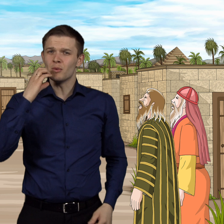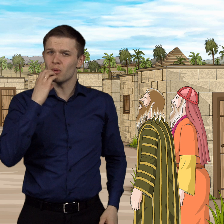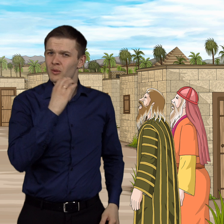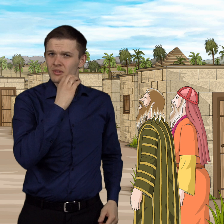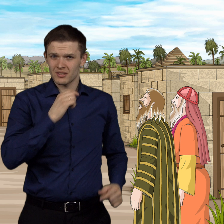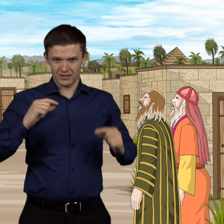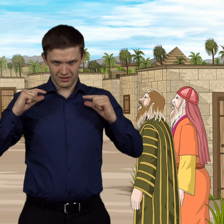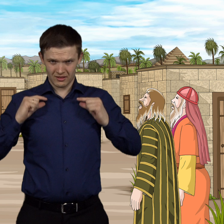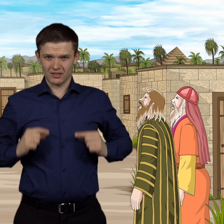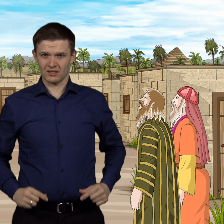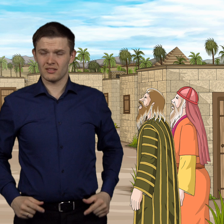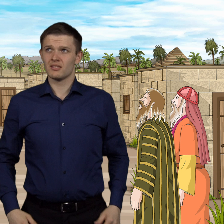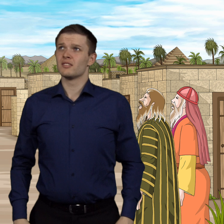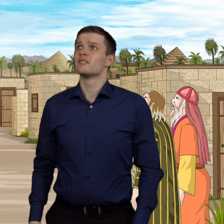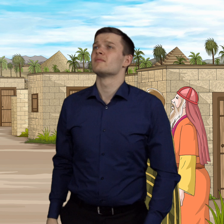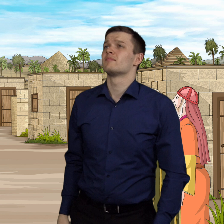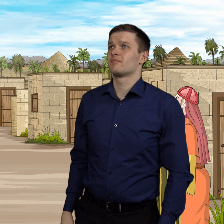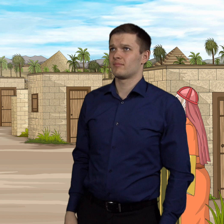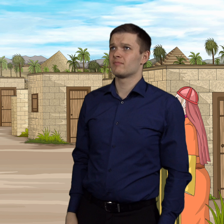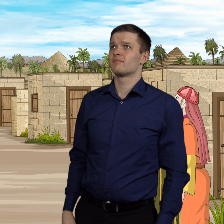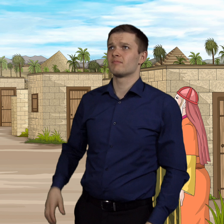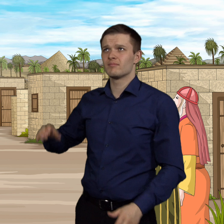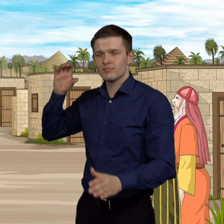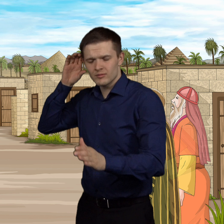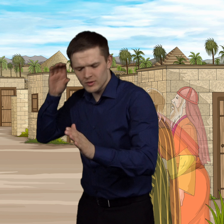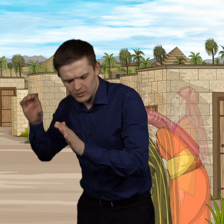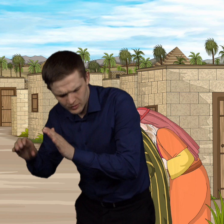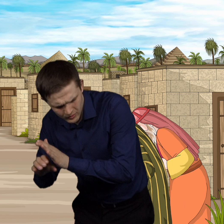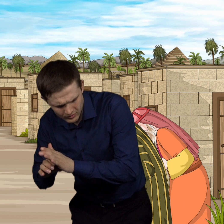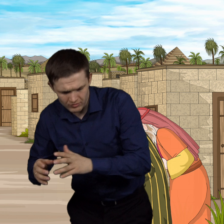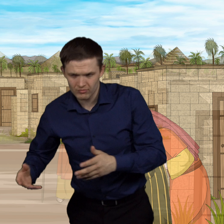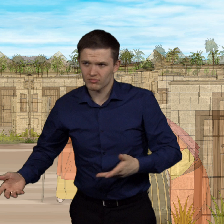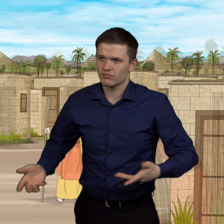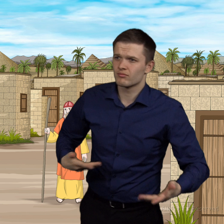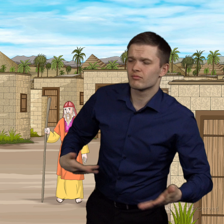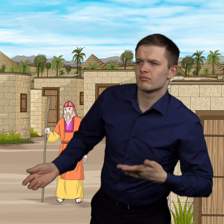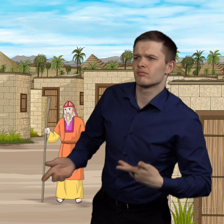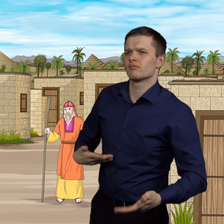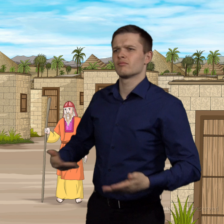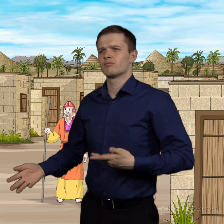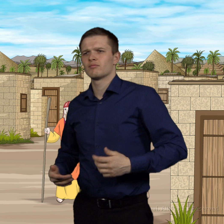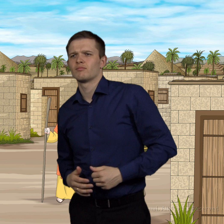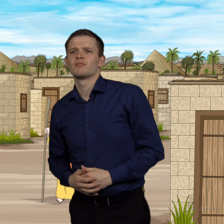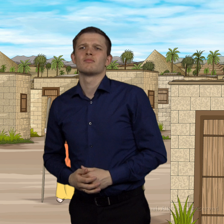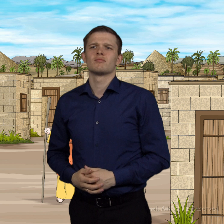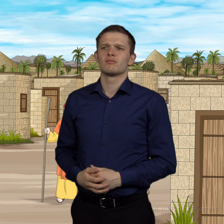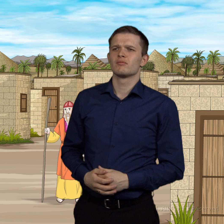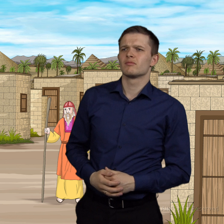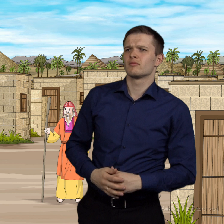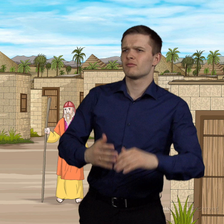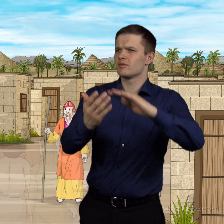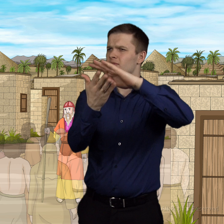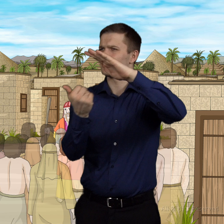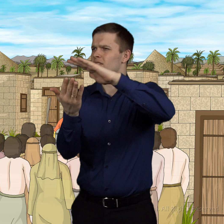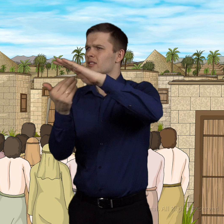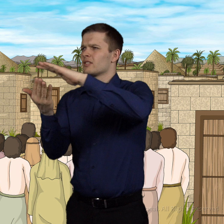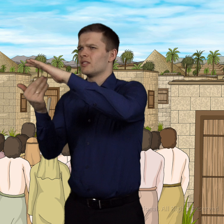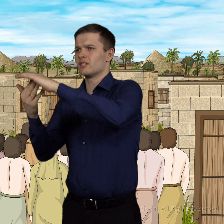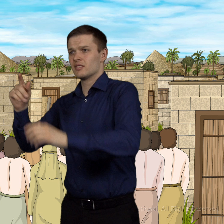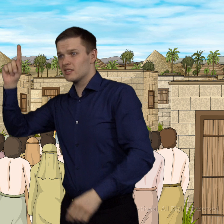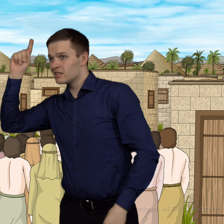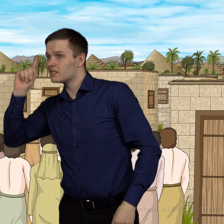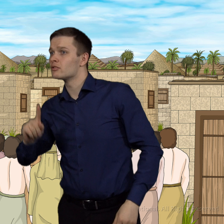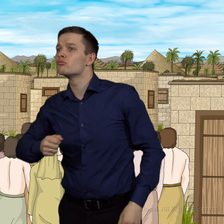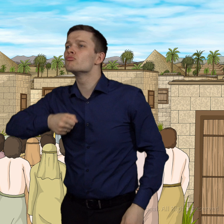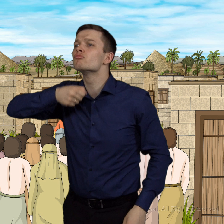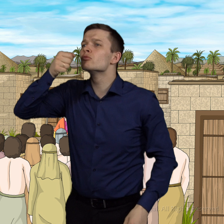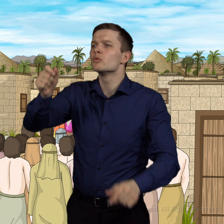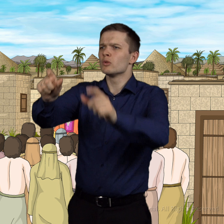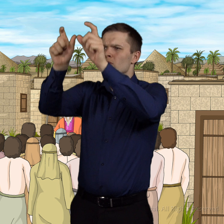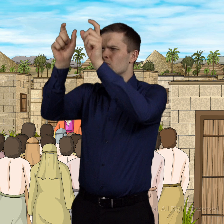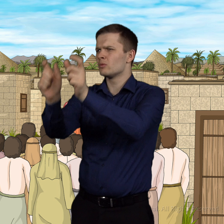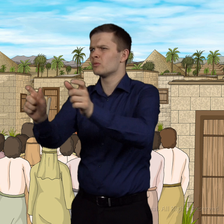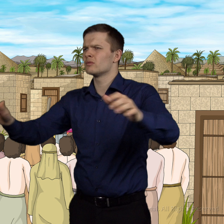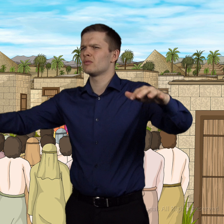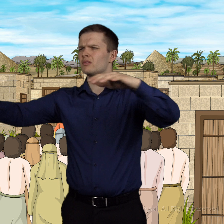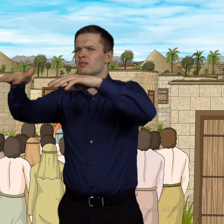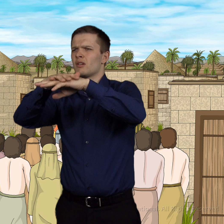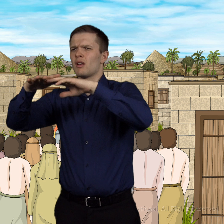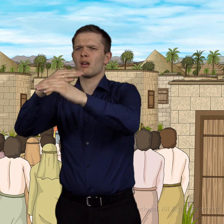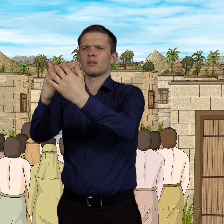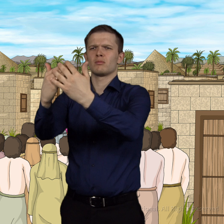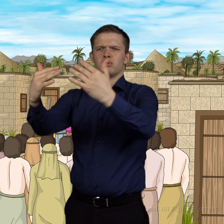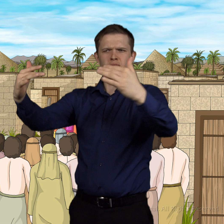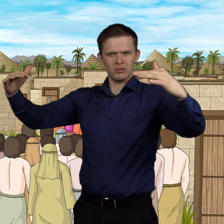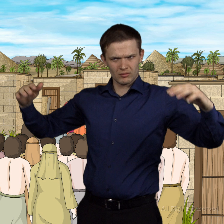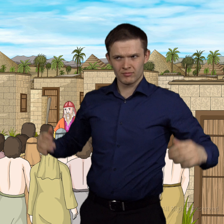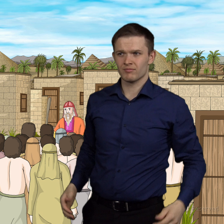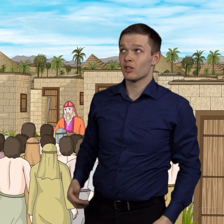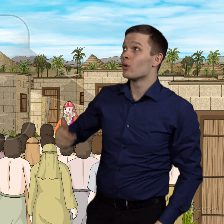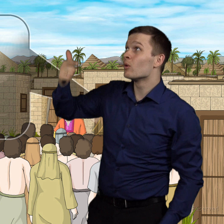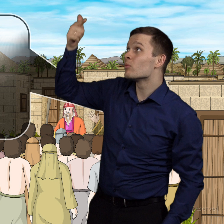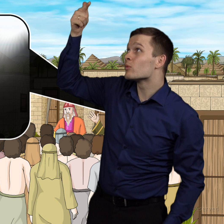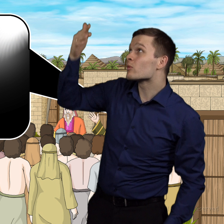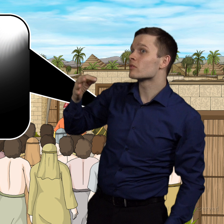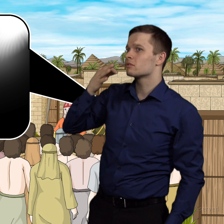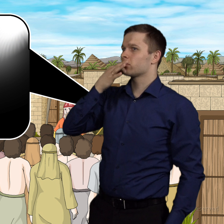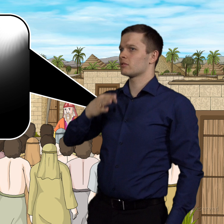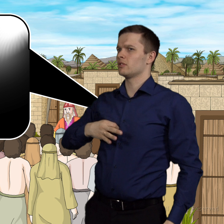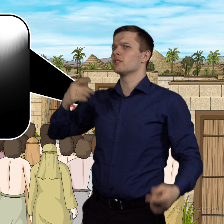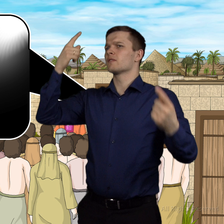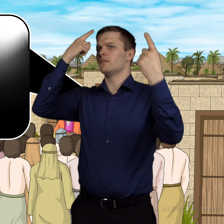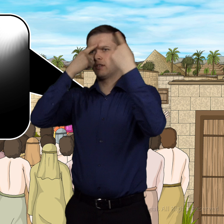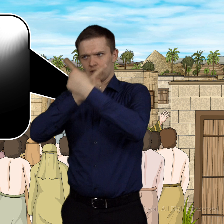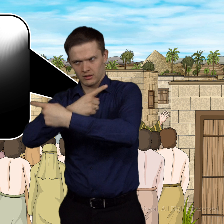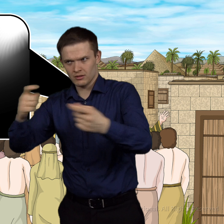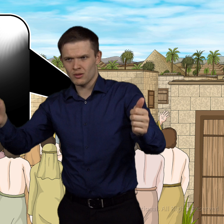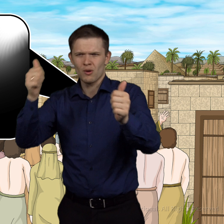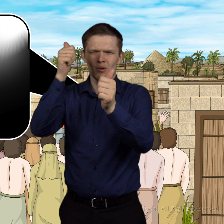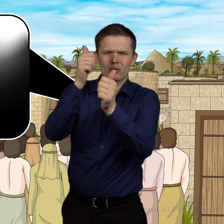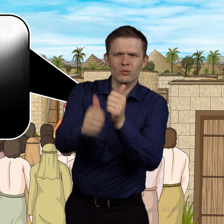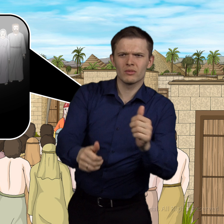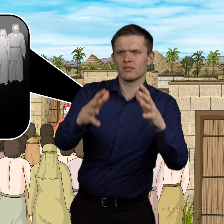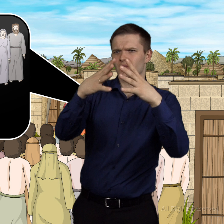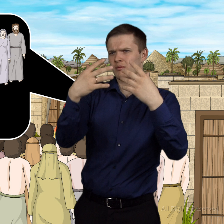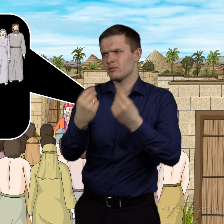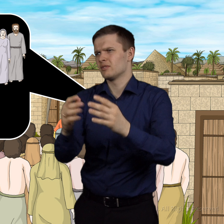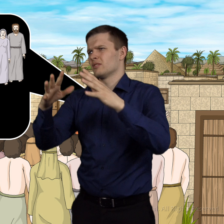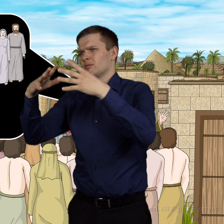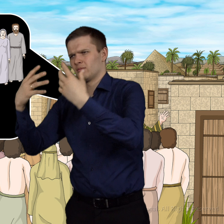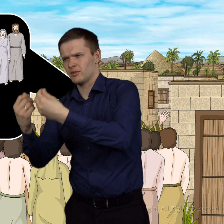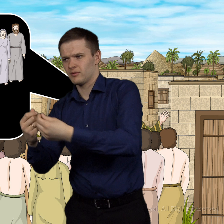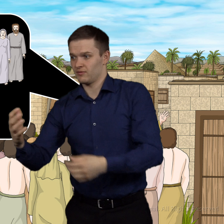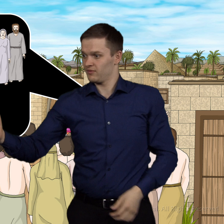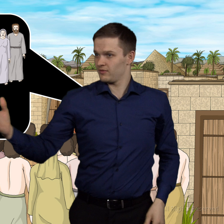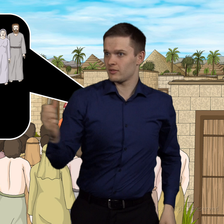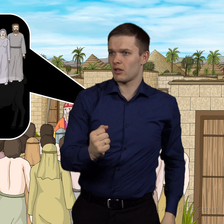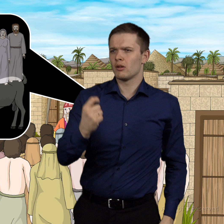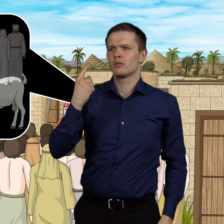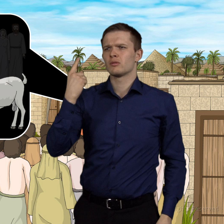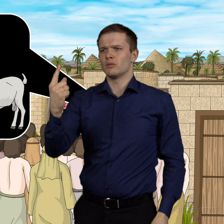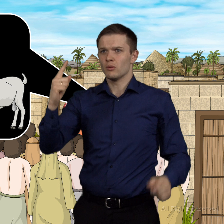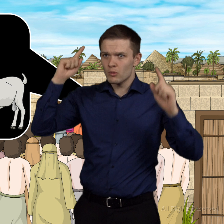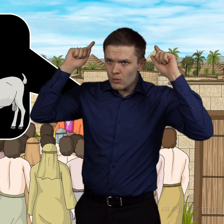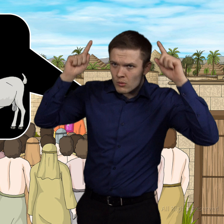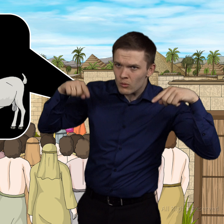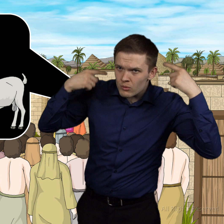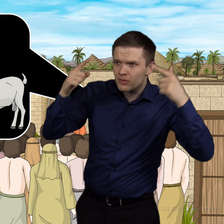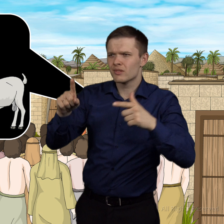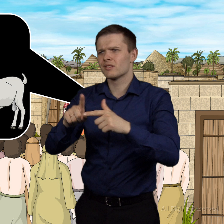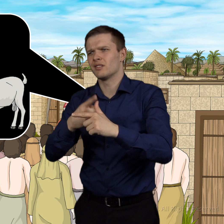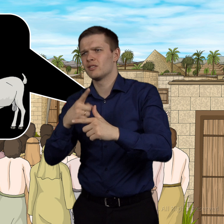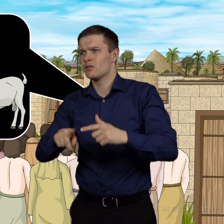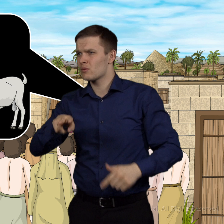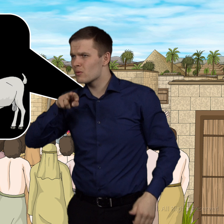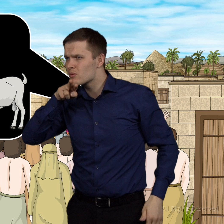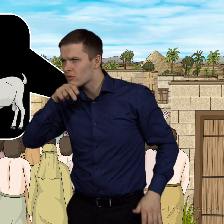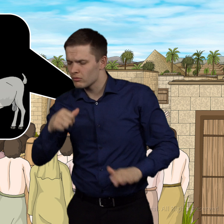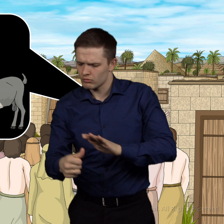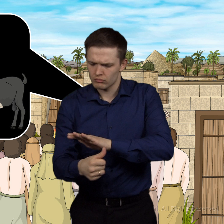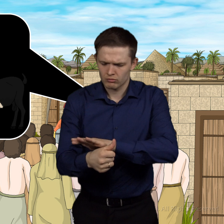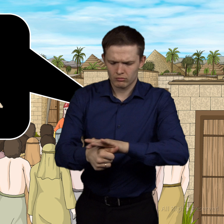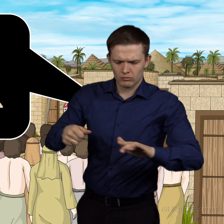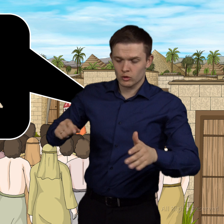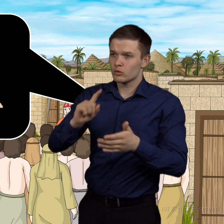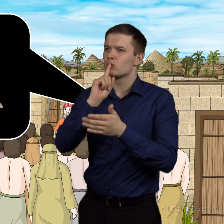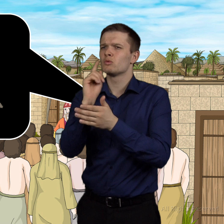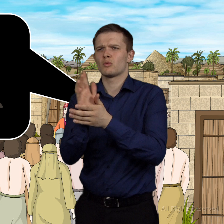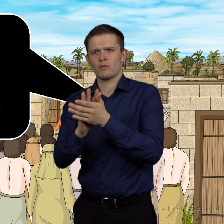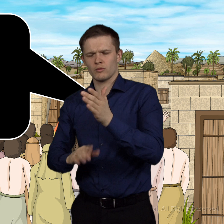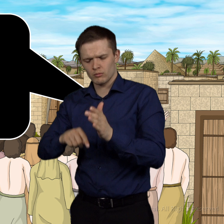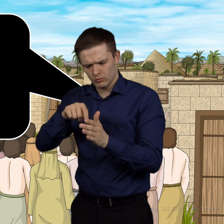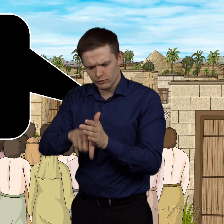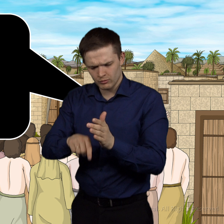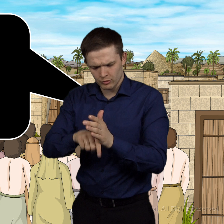Then Moses summoned all the elders of Israel and told them, “Go at once and select for yourselves a lamb for each family, and slaughter the Passover lamb.